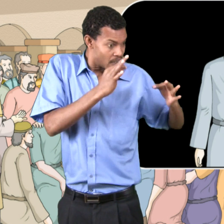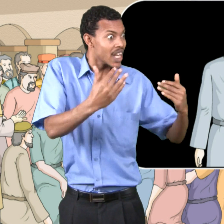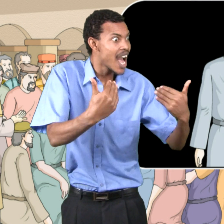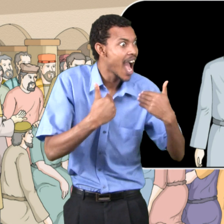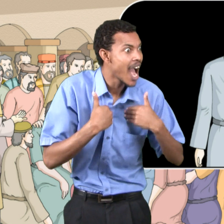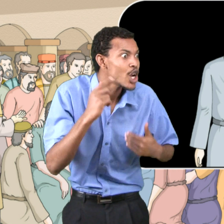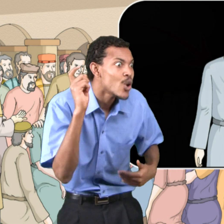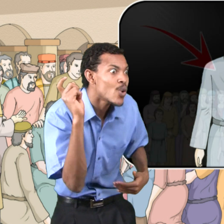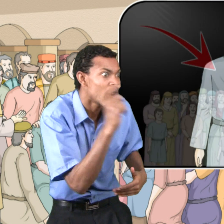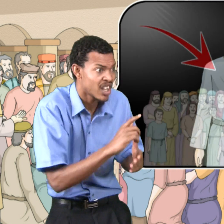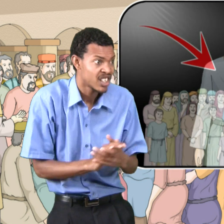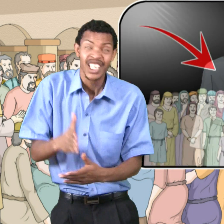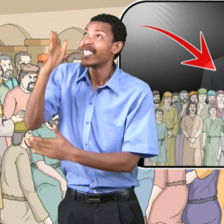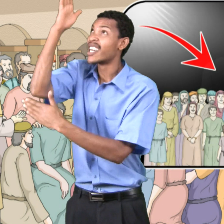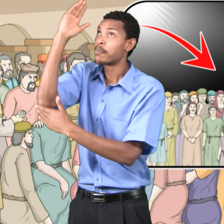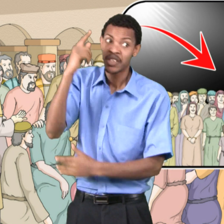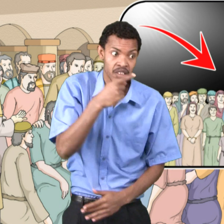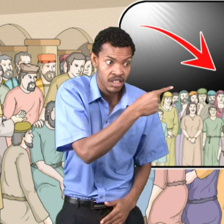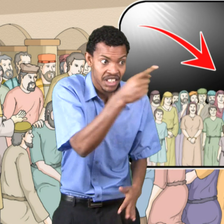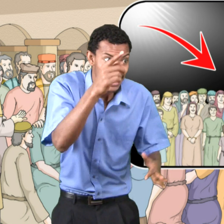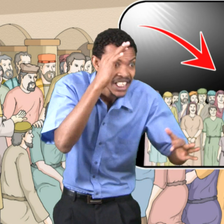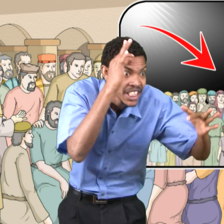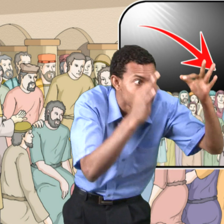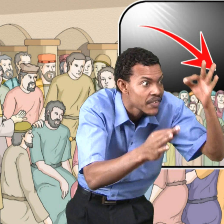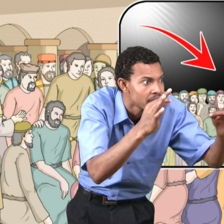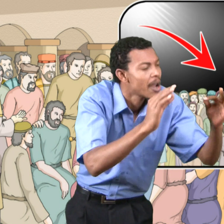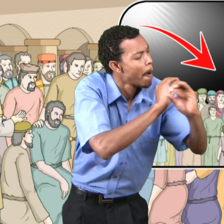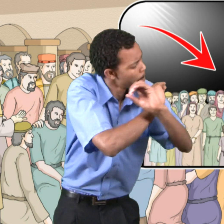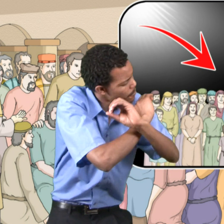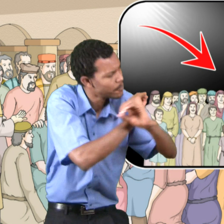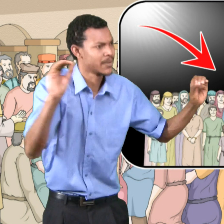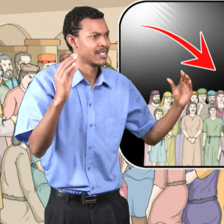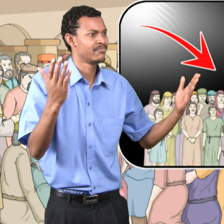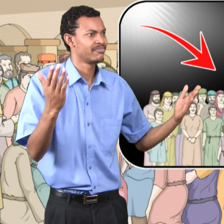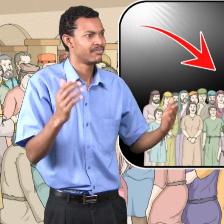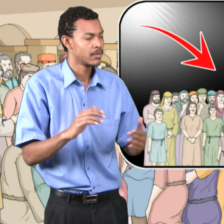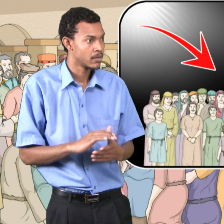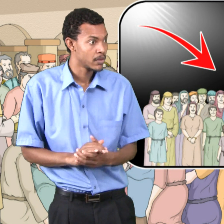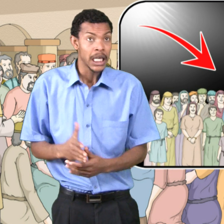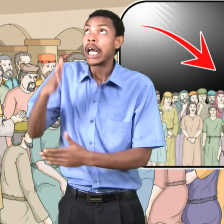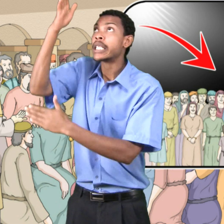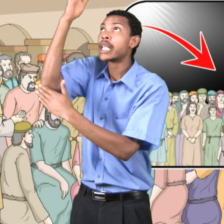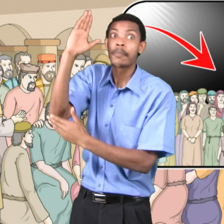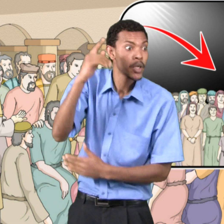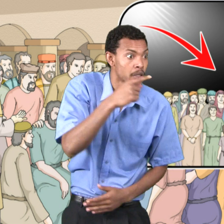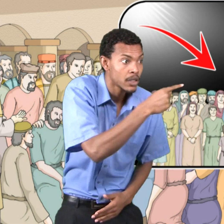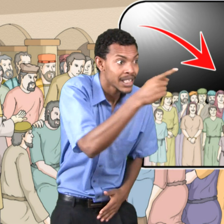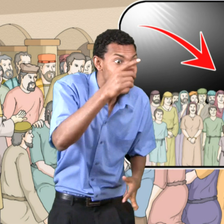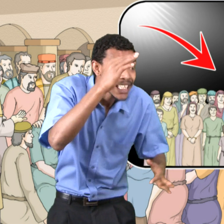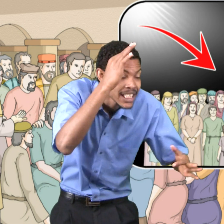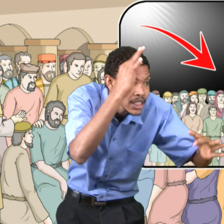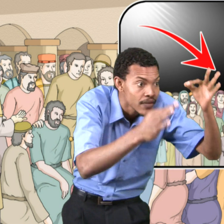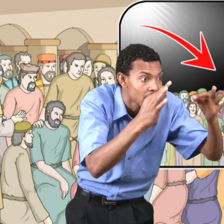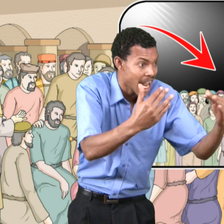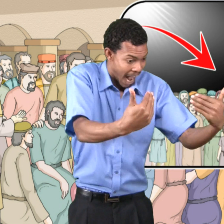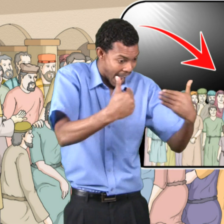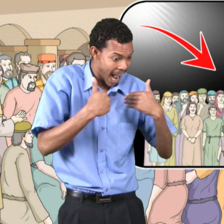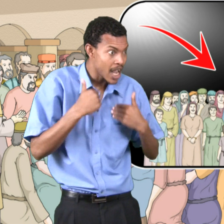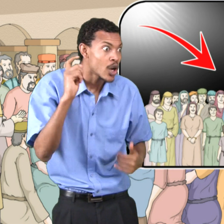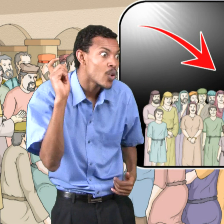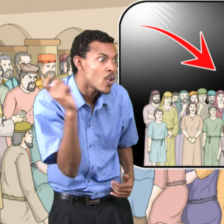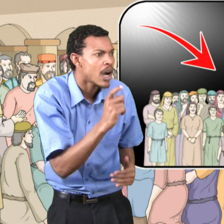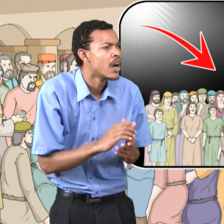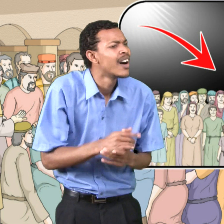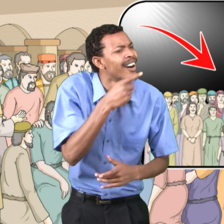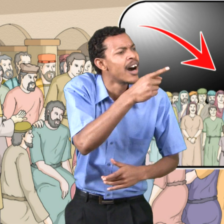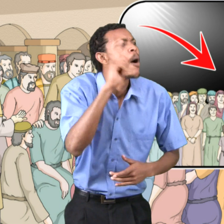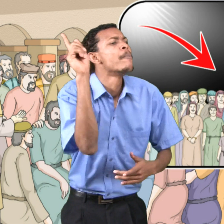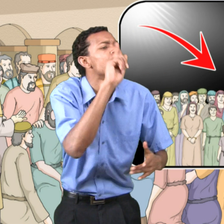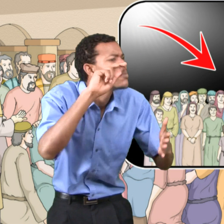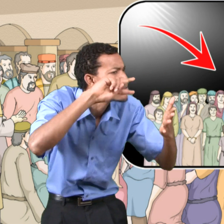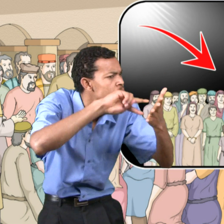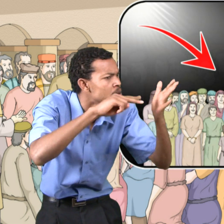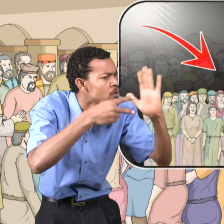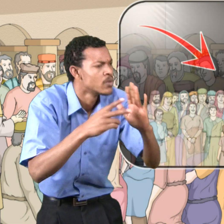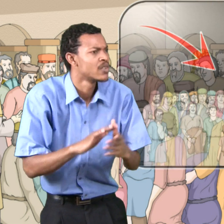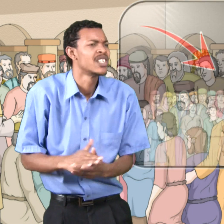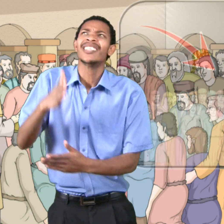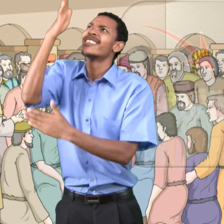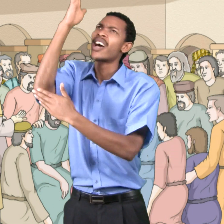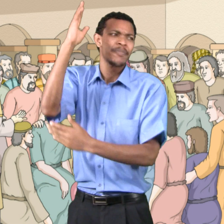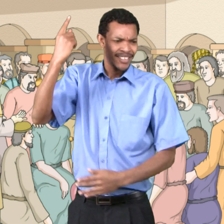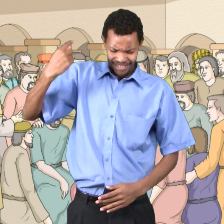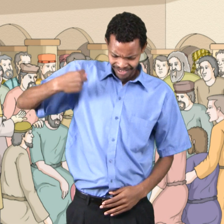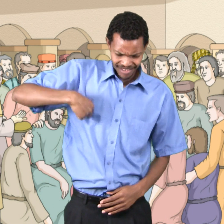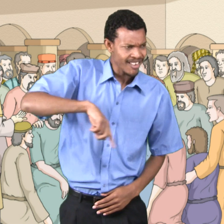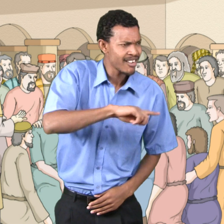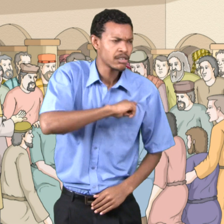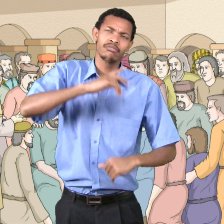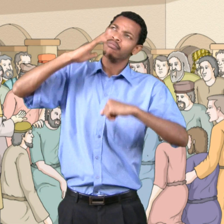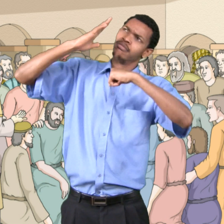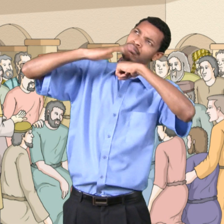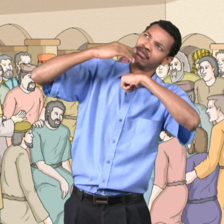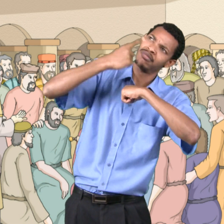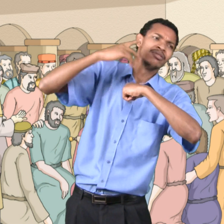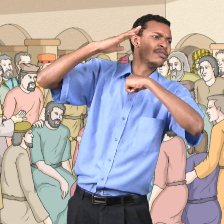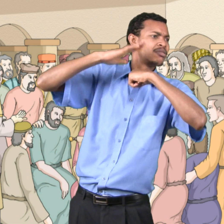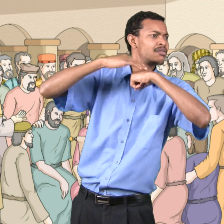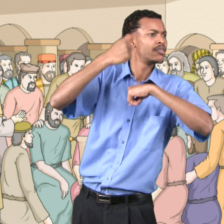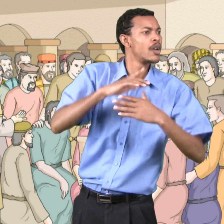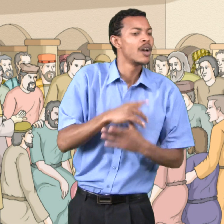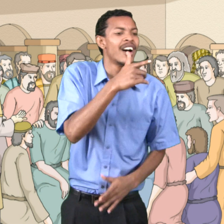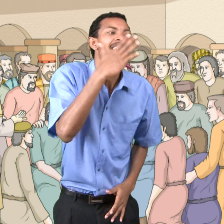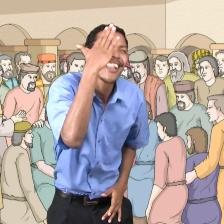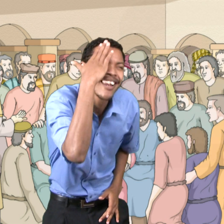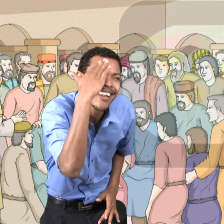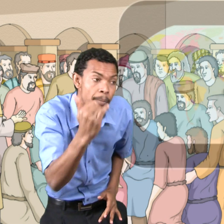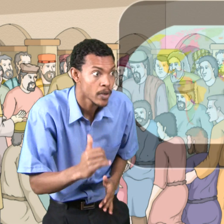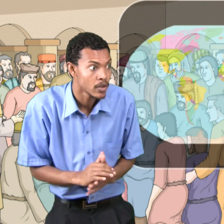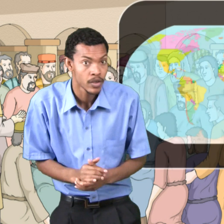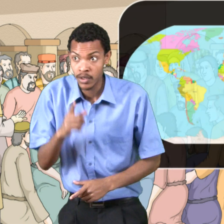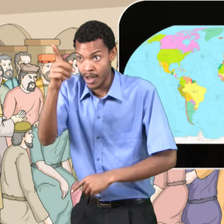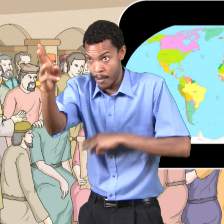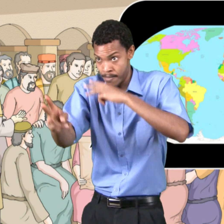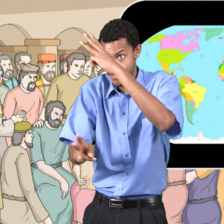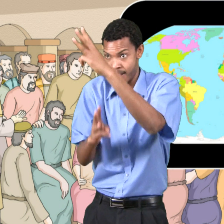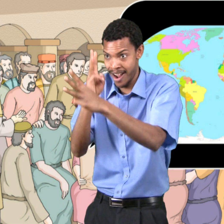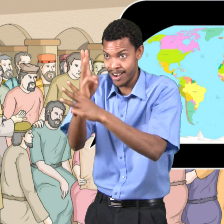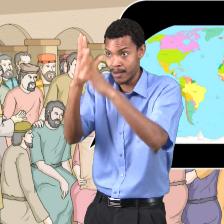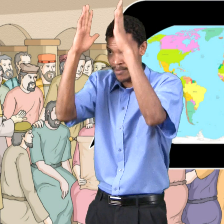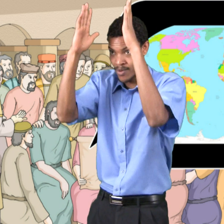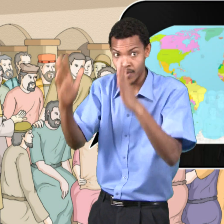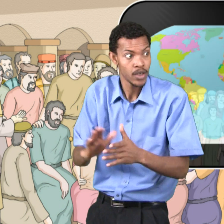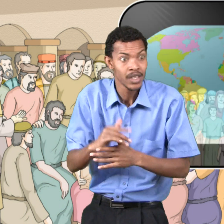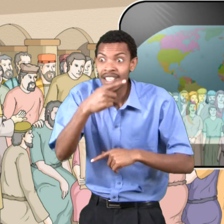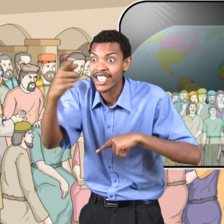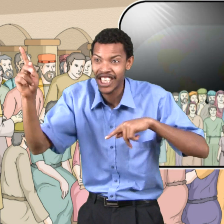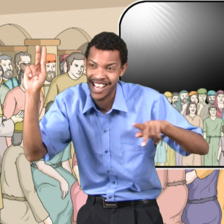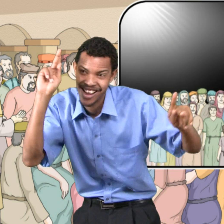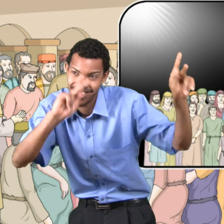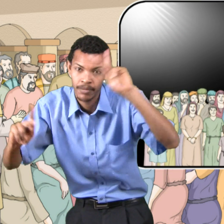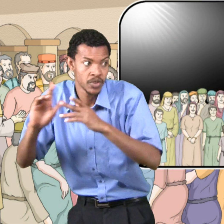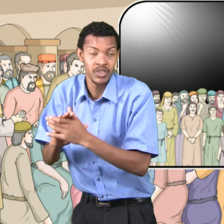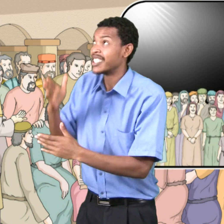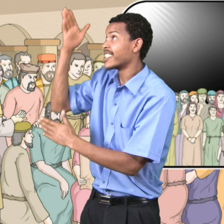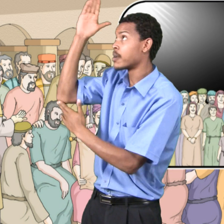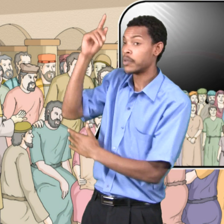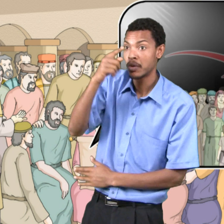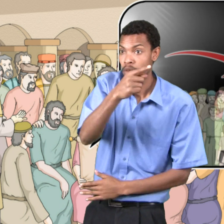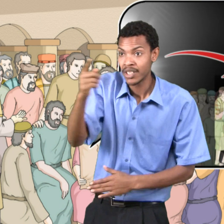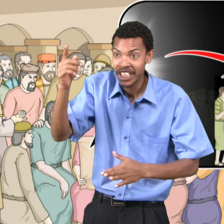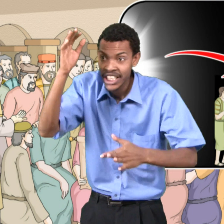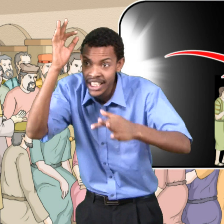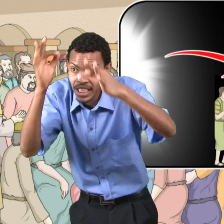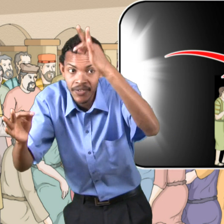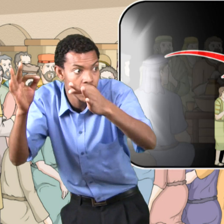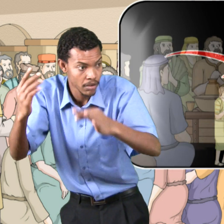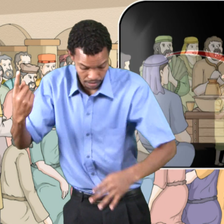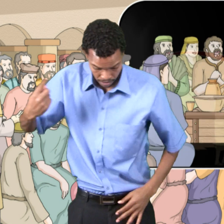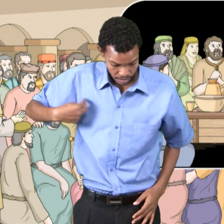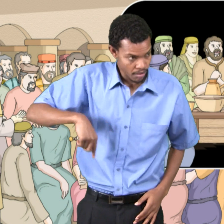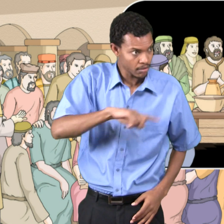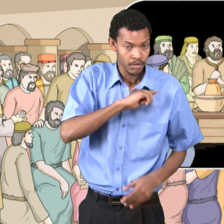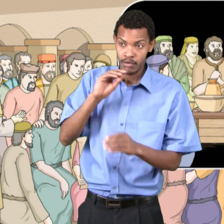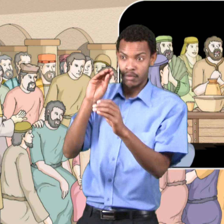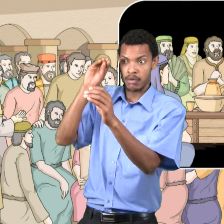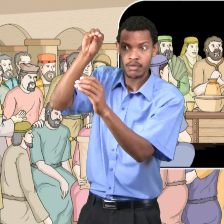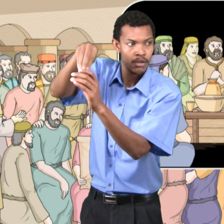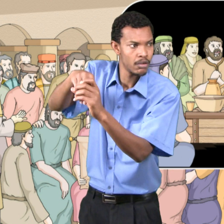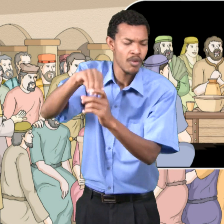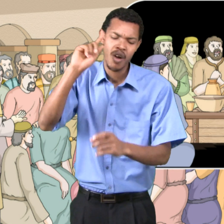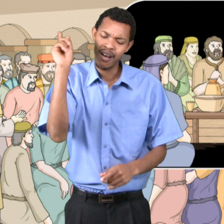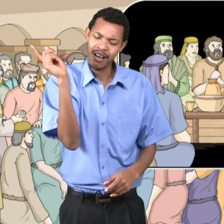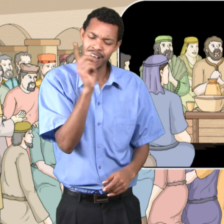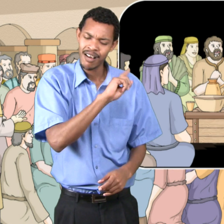But when we are judged by the Lord, we are being disciplined so that we will not be condemned with the world.